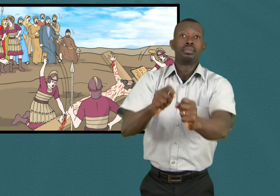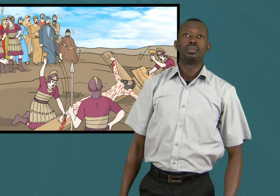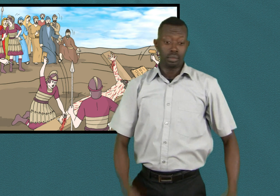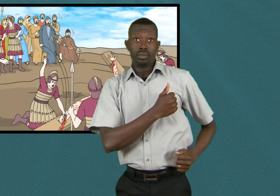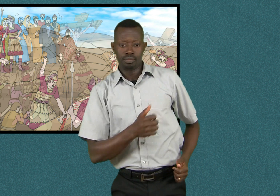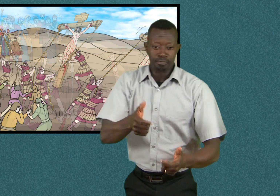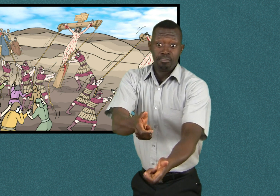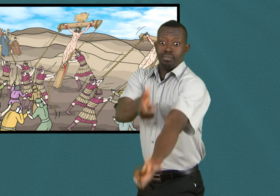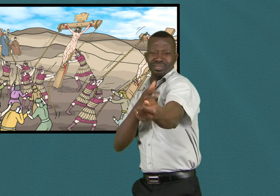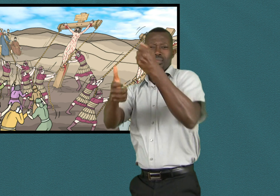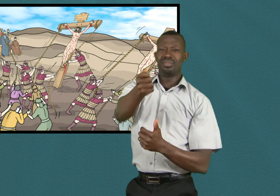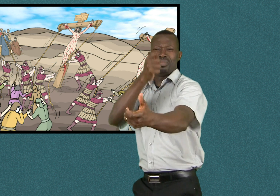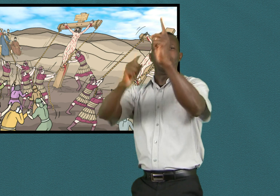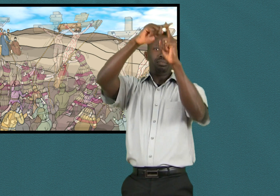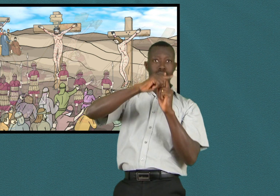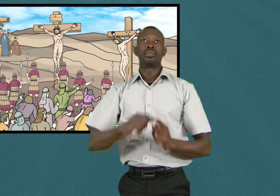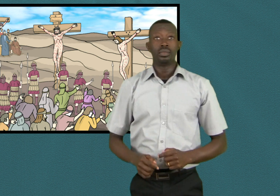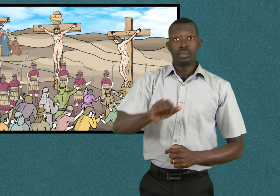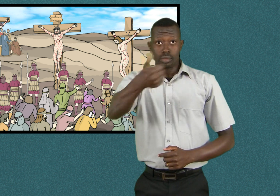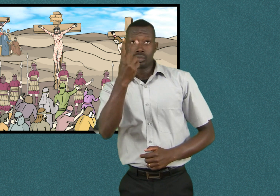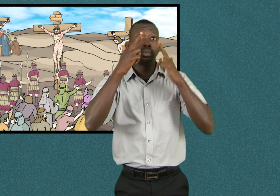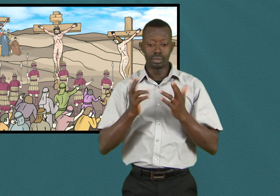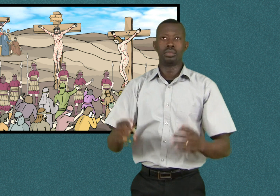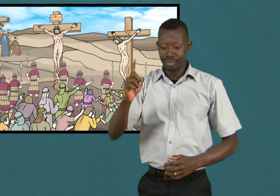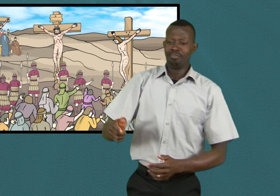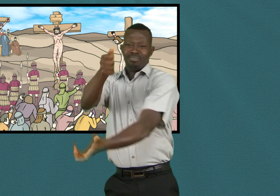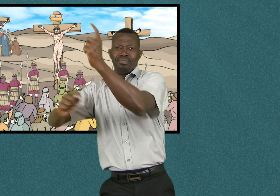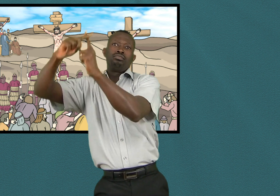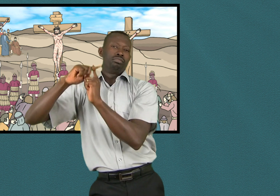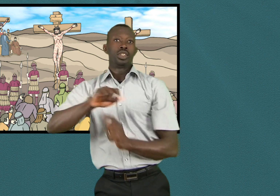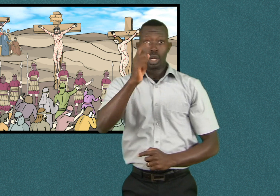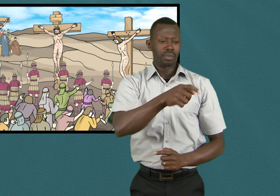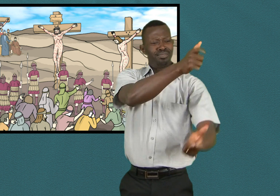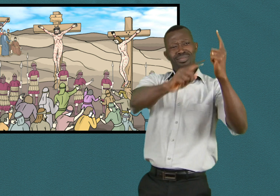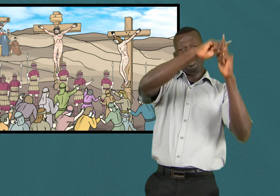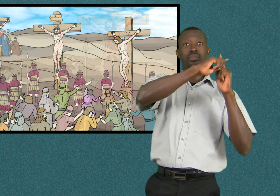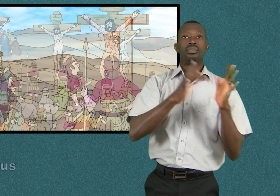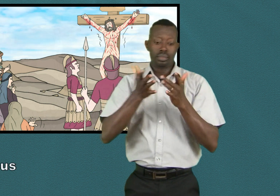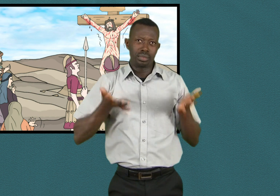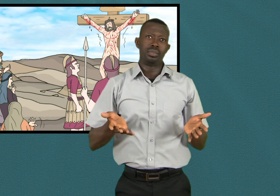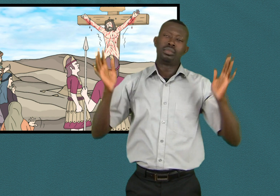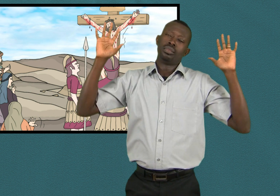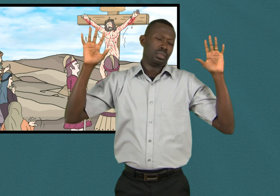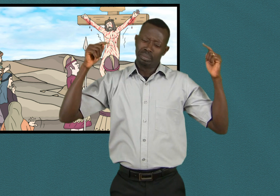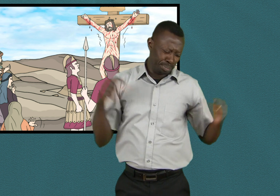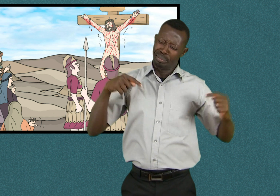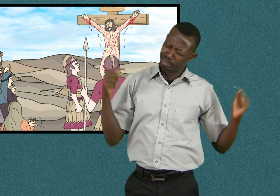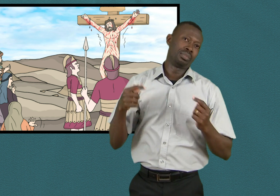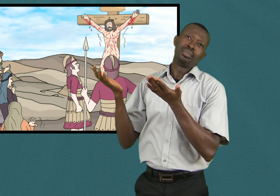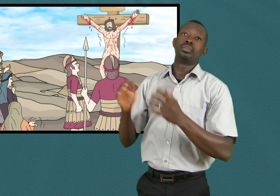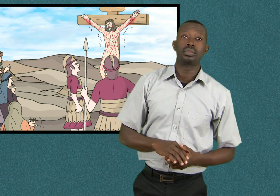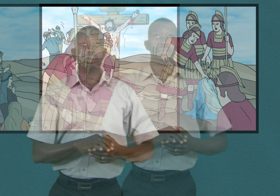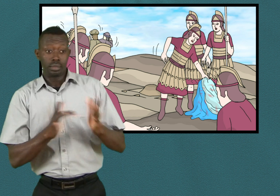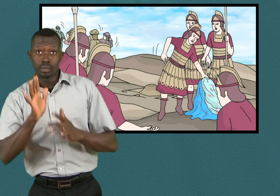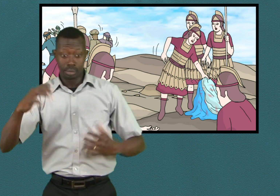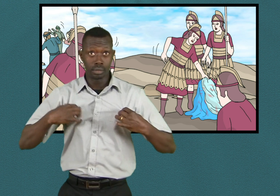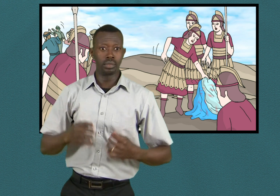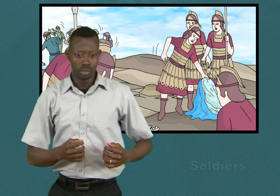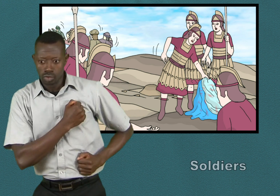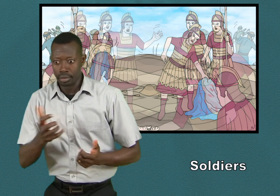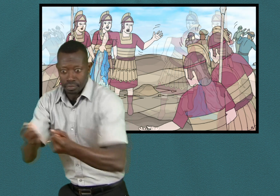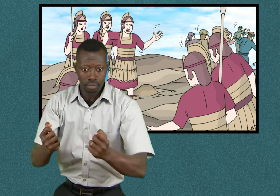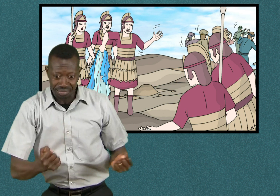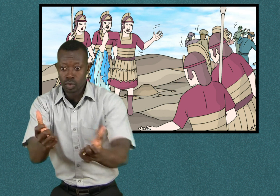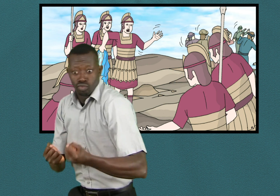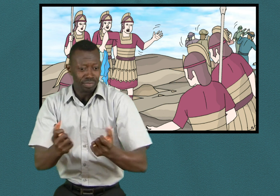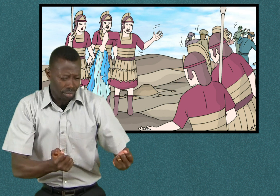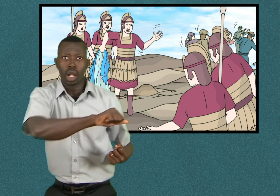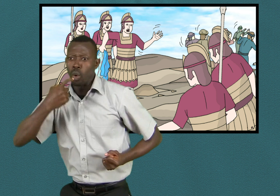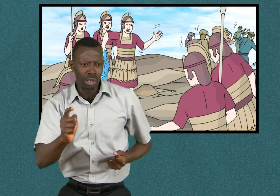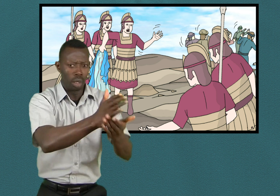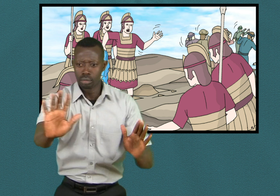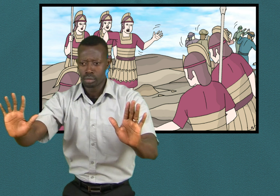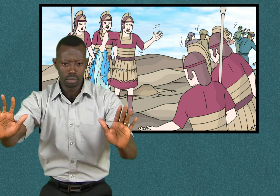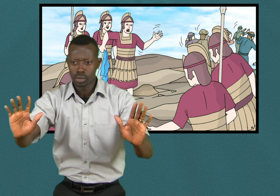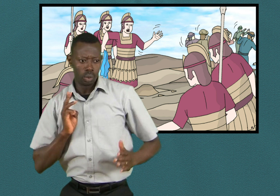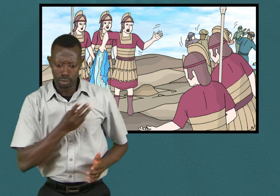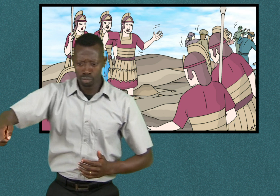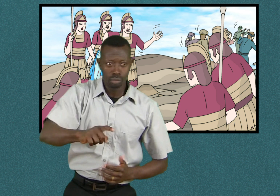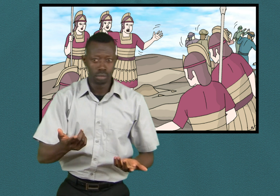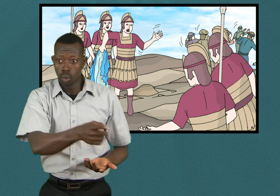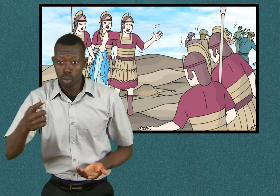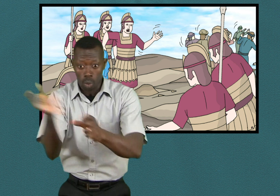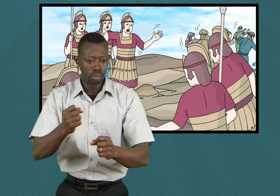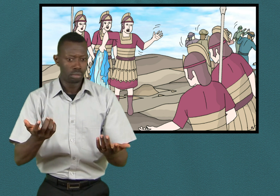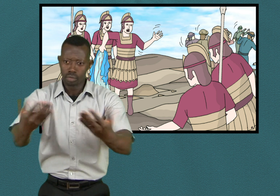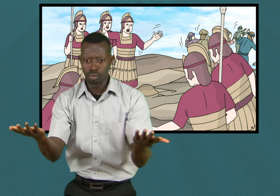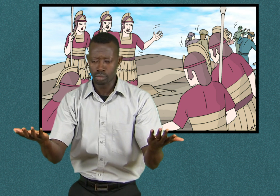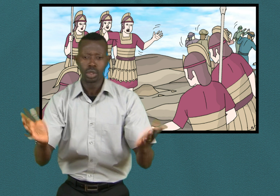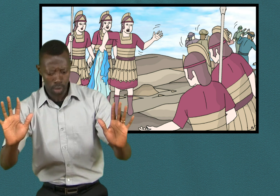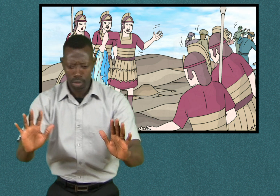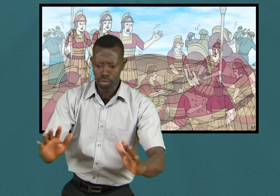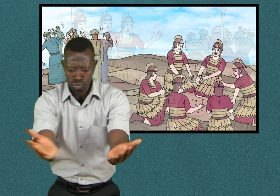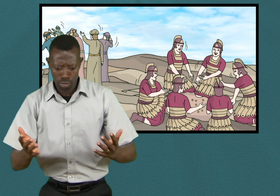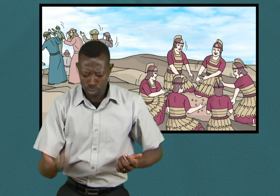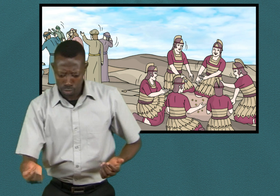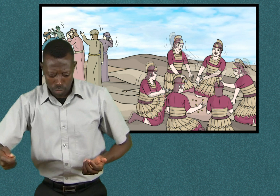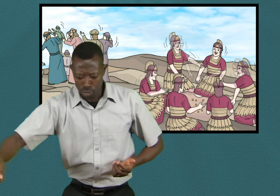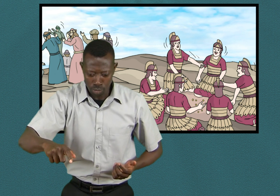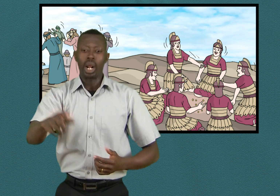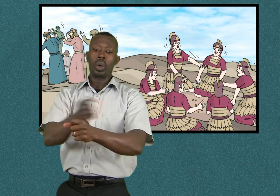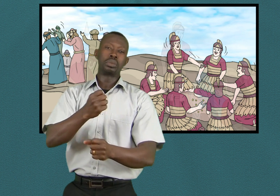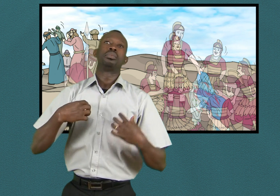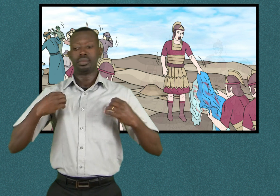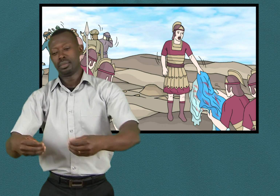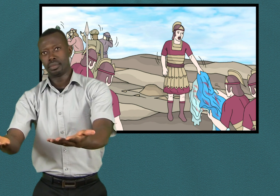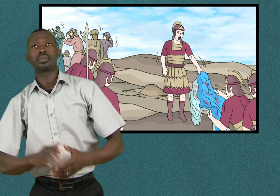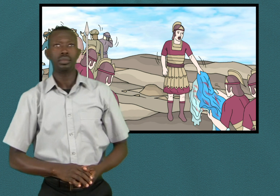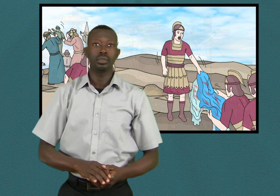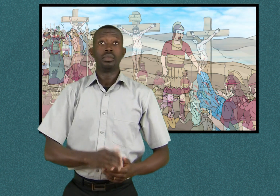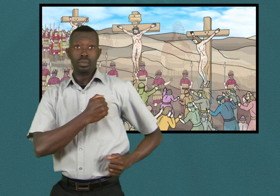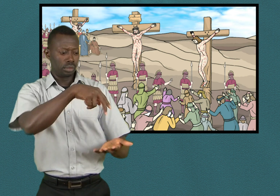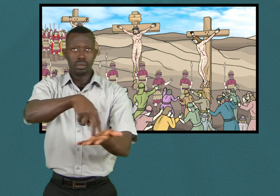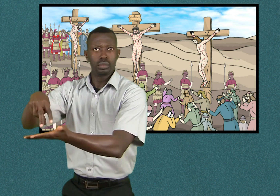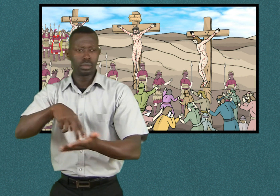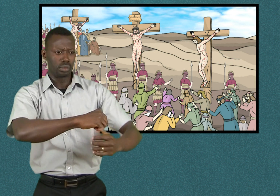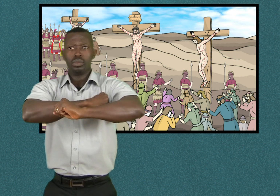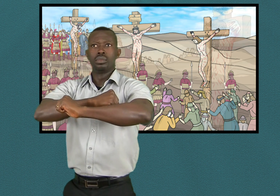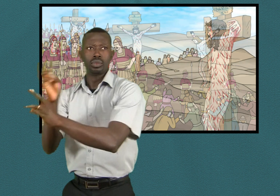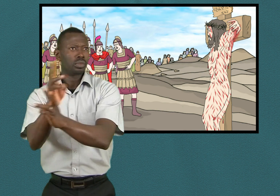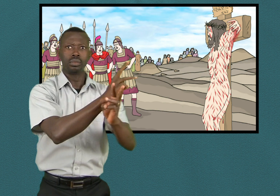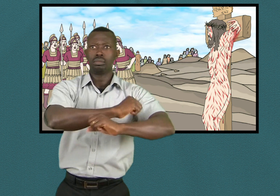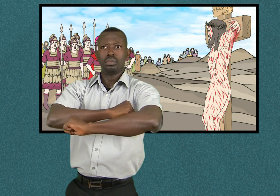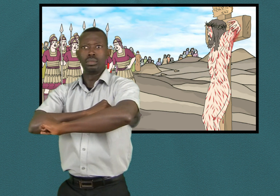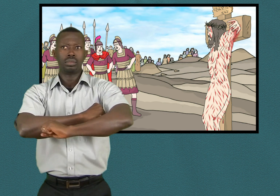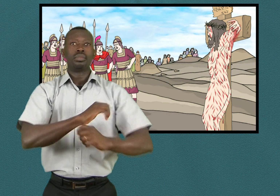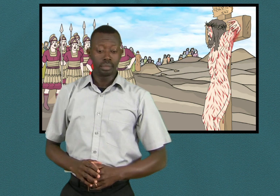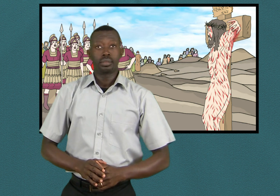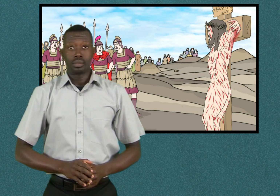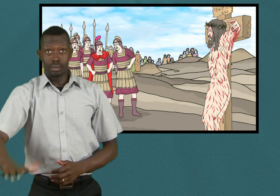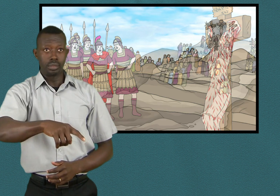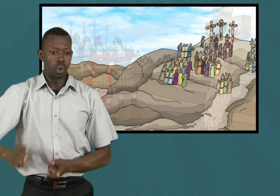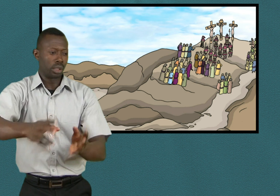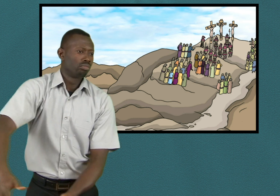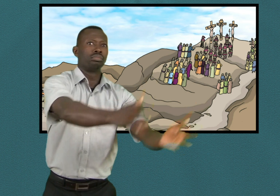Two robbers were crucified with Him, one on His right hand and the other on His left.